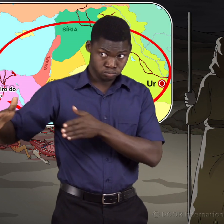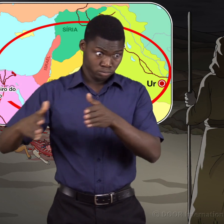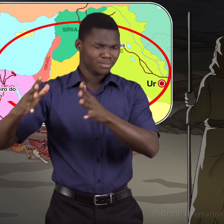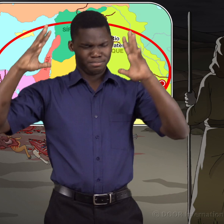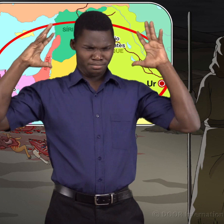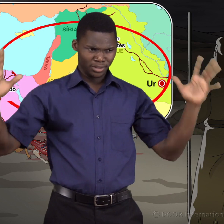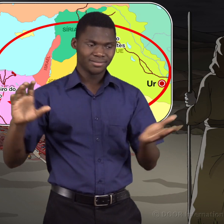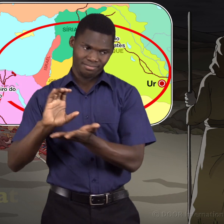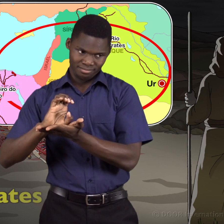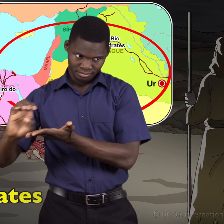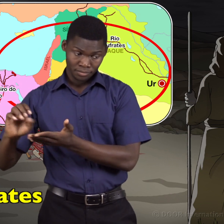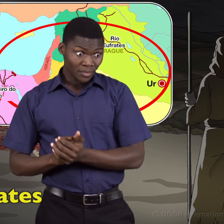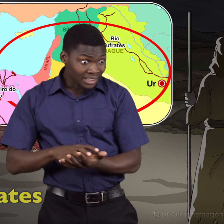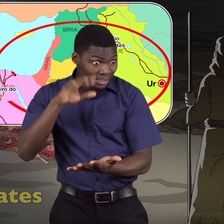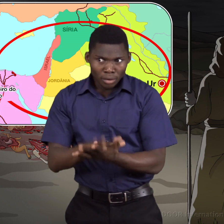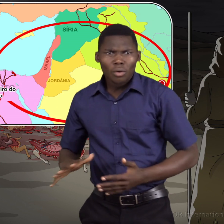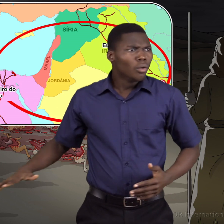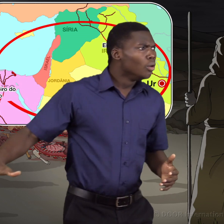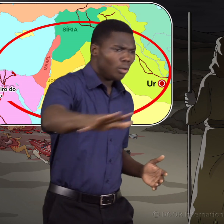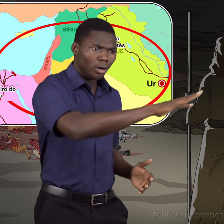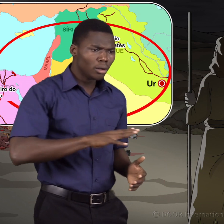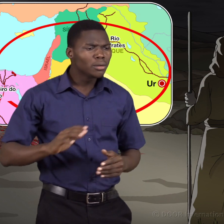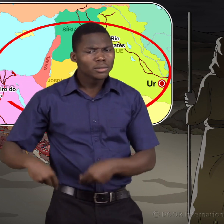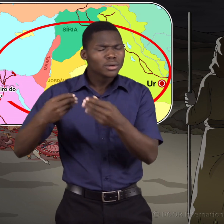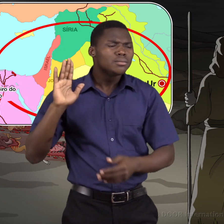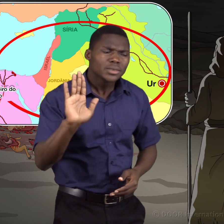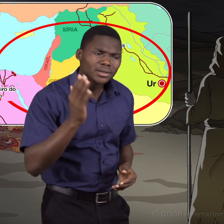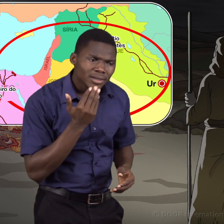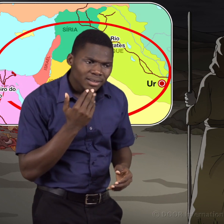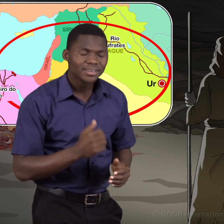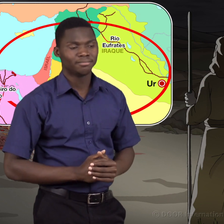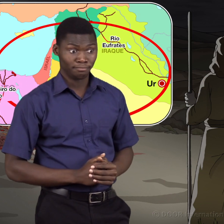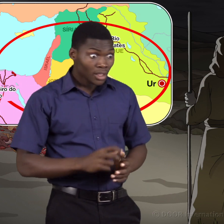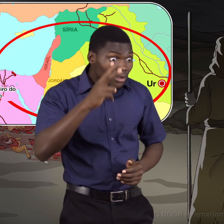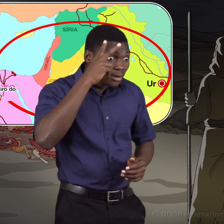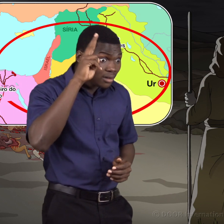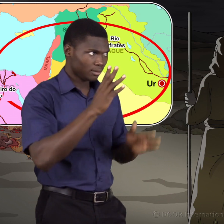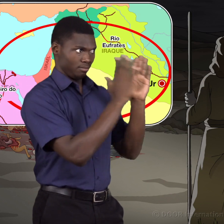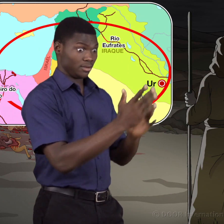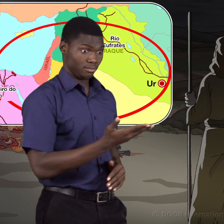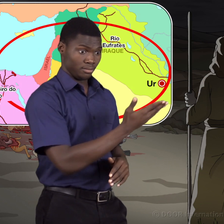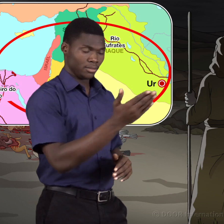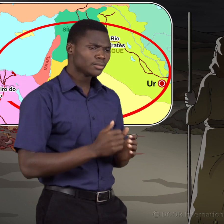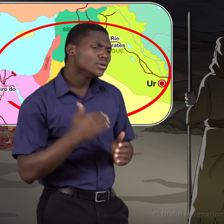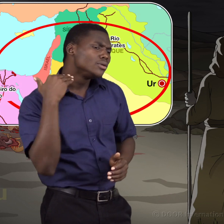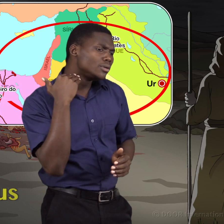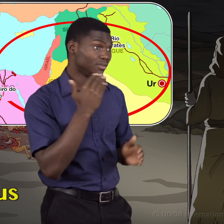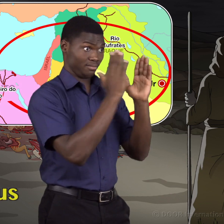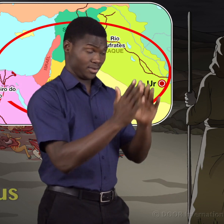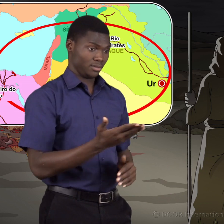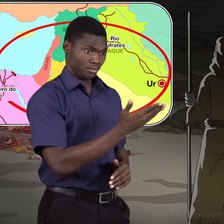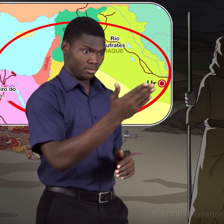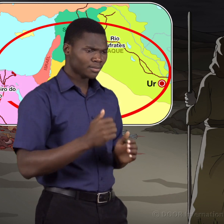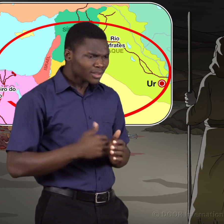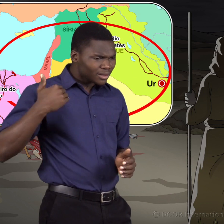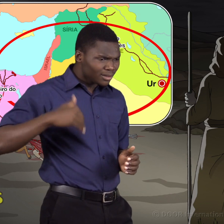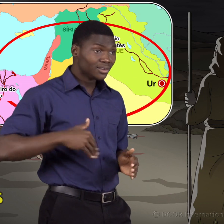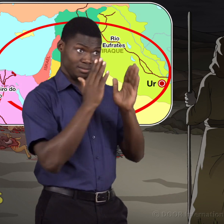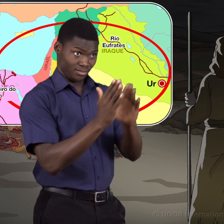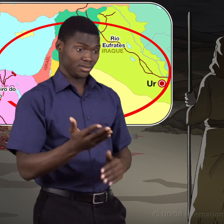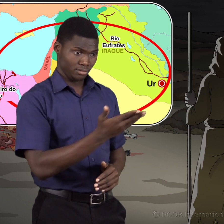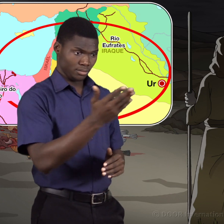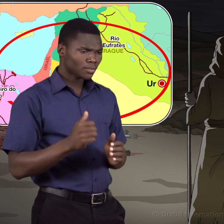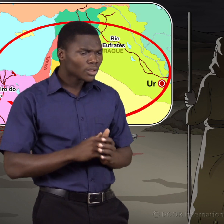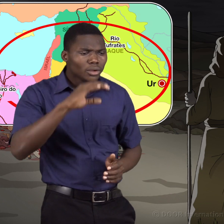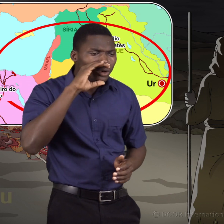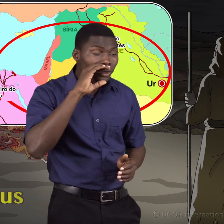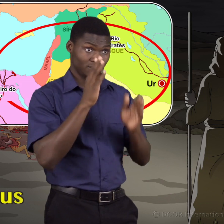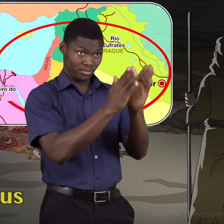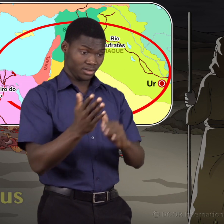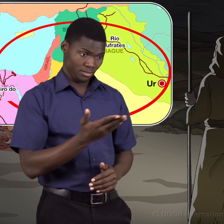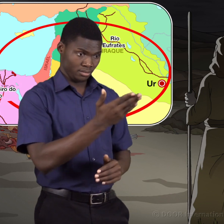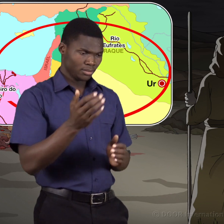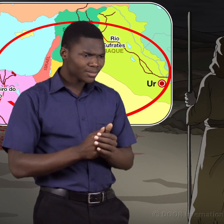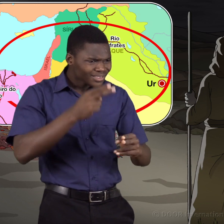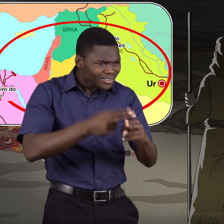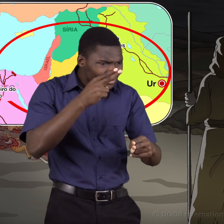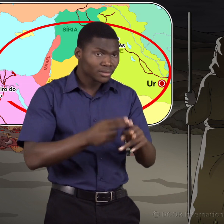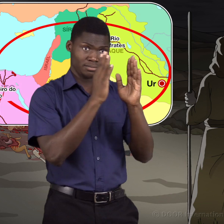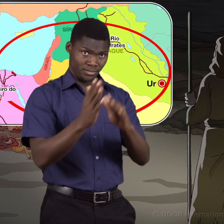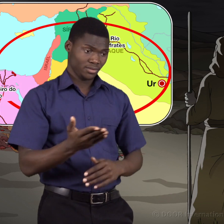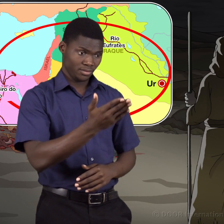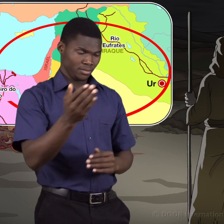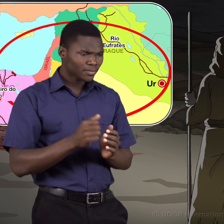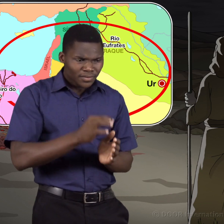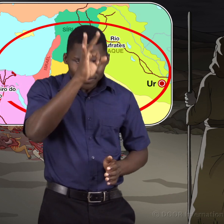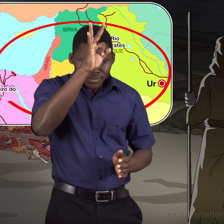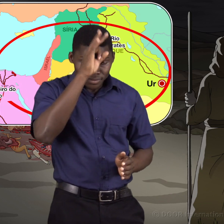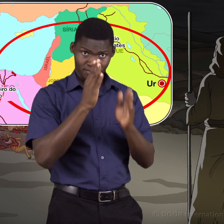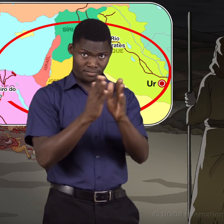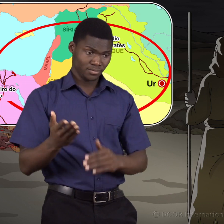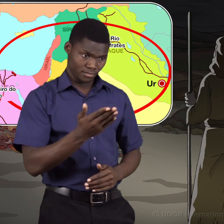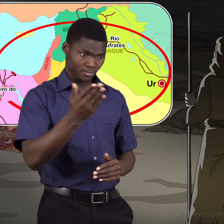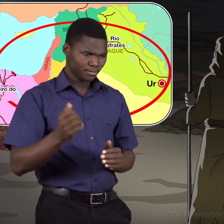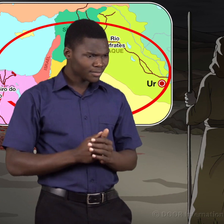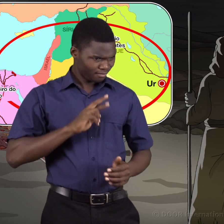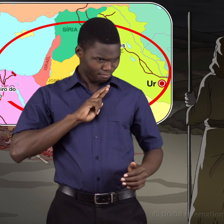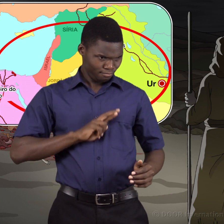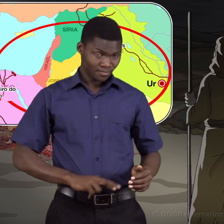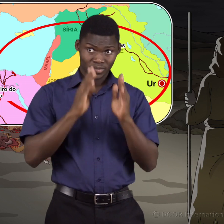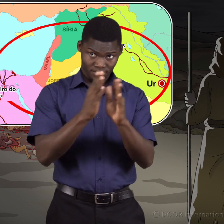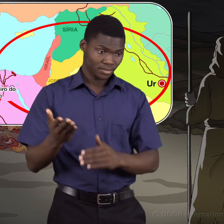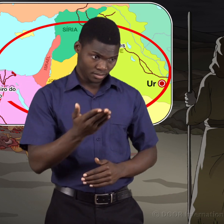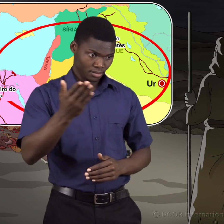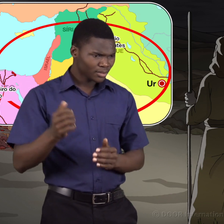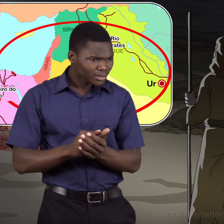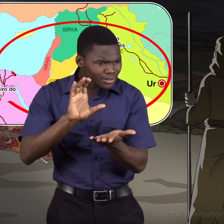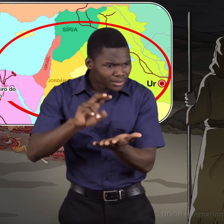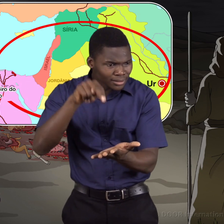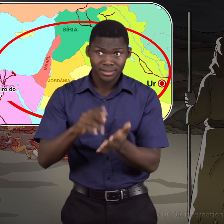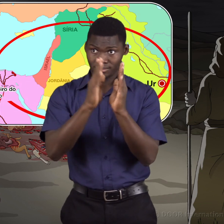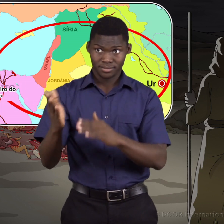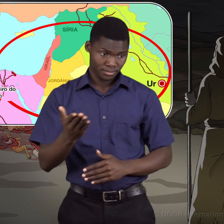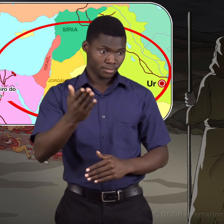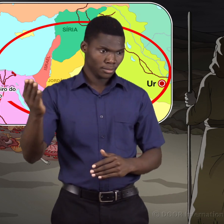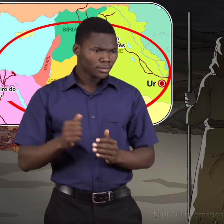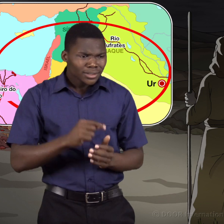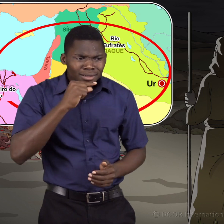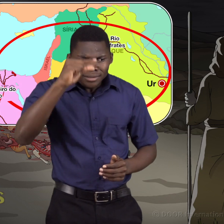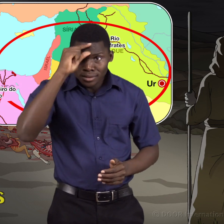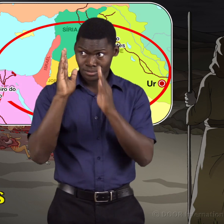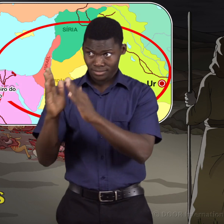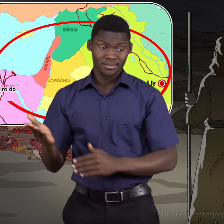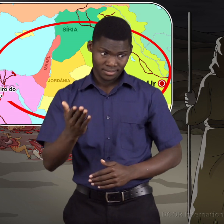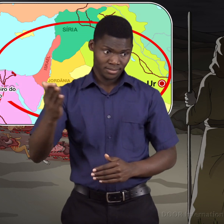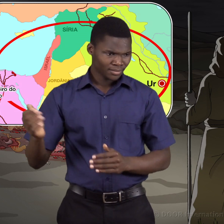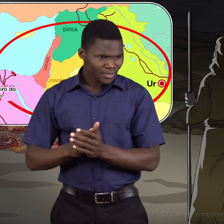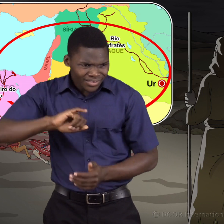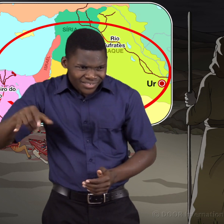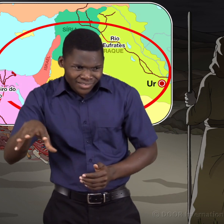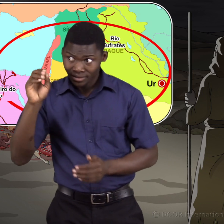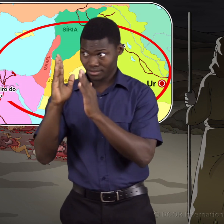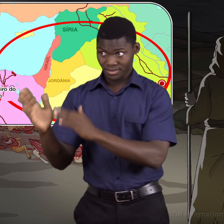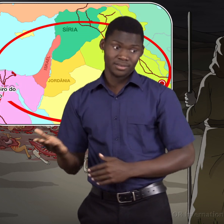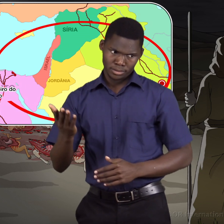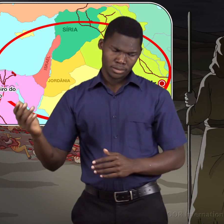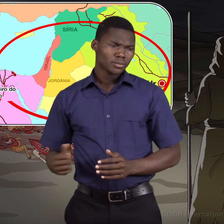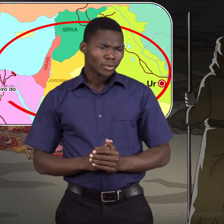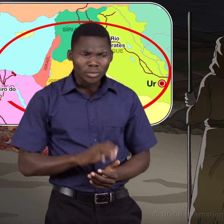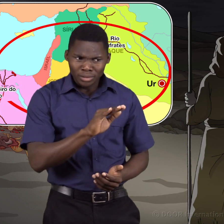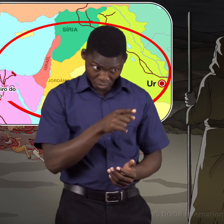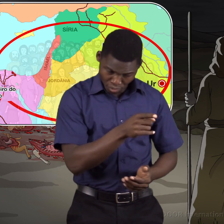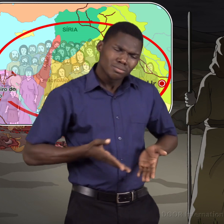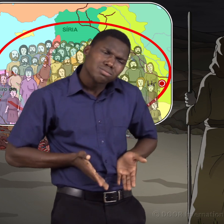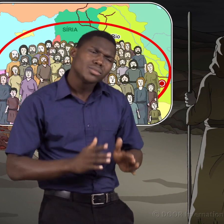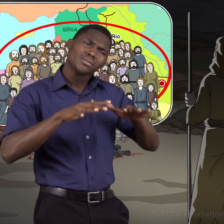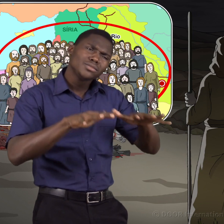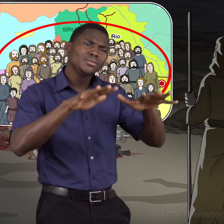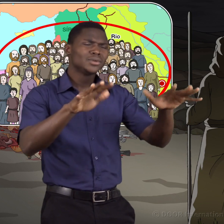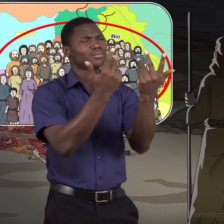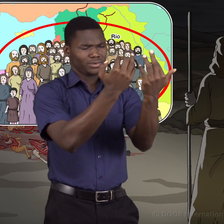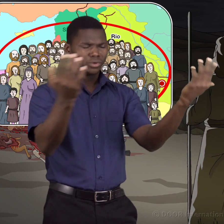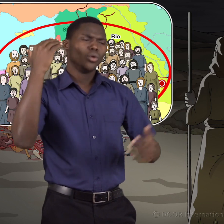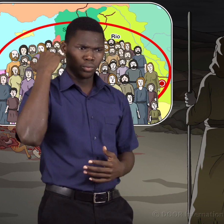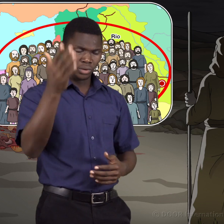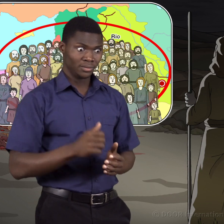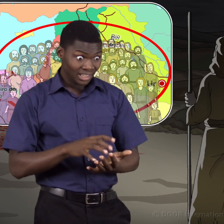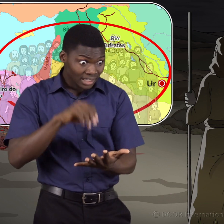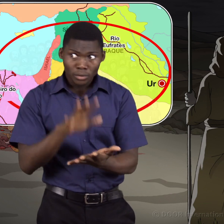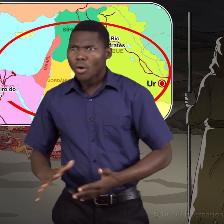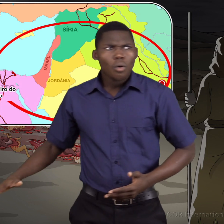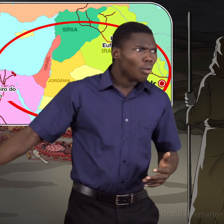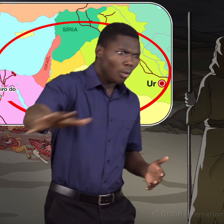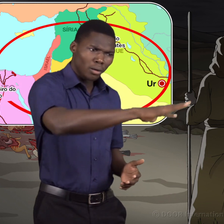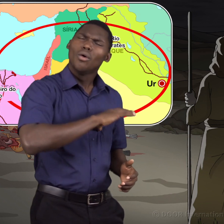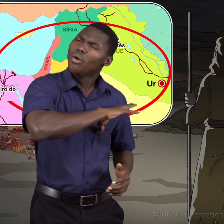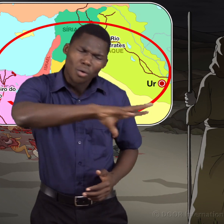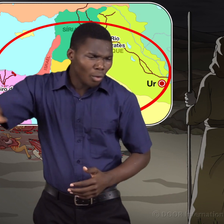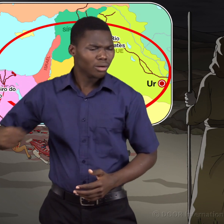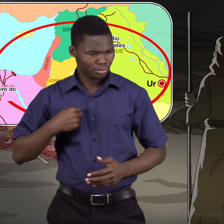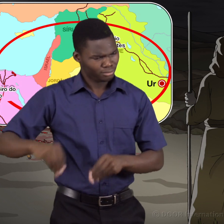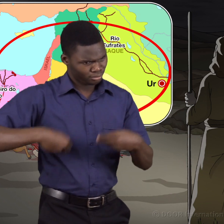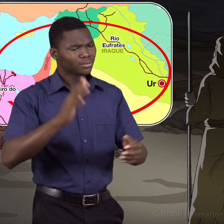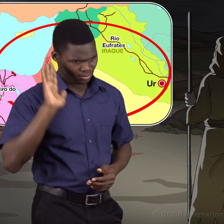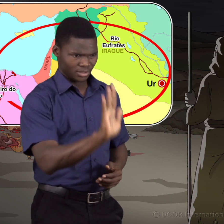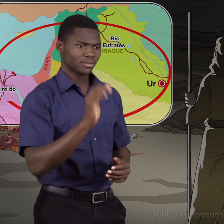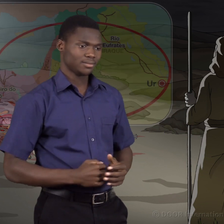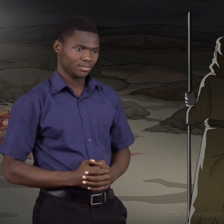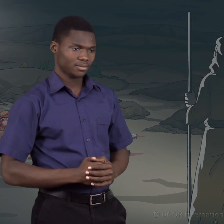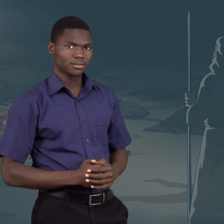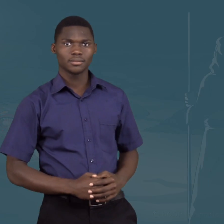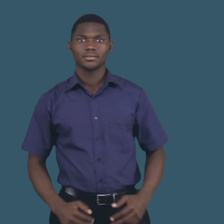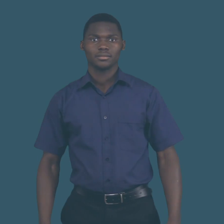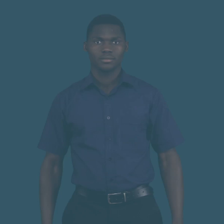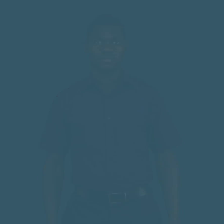On that day the LORD made a covenant with Abram, saying, “To your descendants I have given this land—from the river of Egypt to the great River Euphrates— the land of the Kenites, Kenizzites, Kadmonites, Hittites, Perizzites, Rephaites,